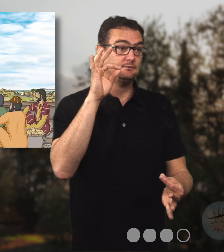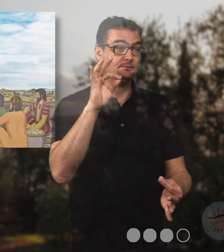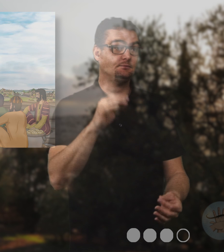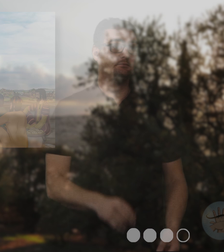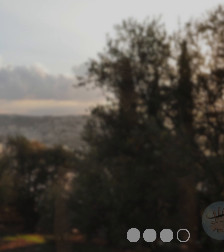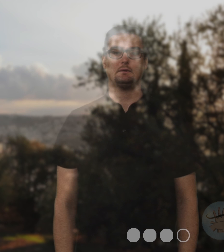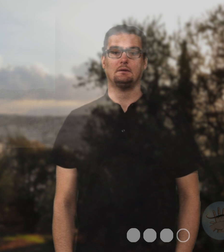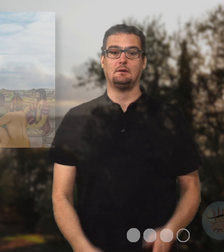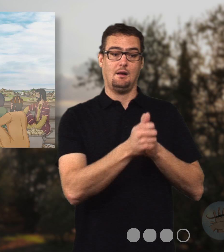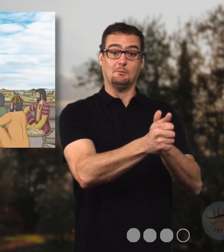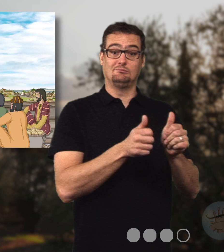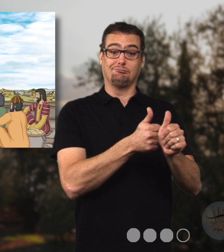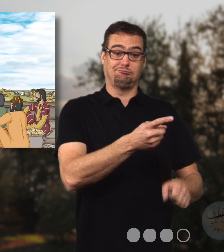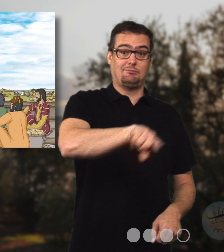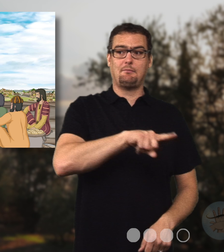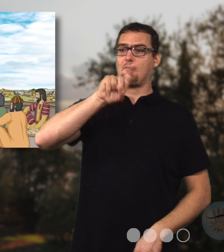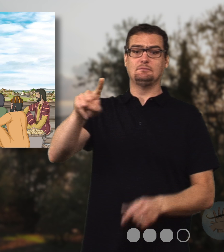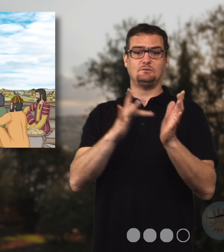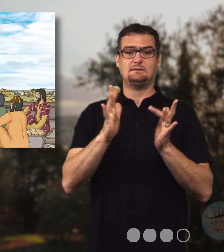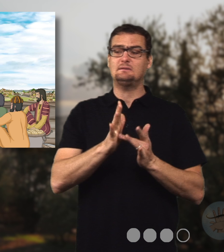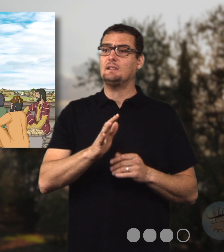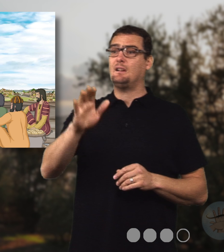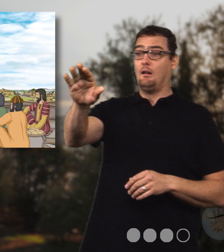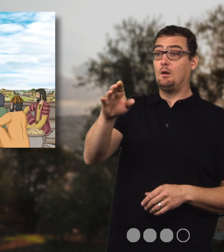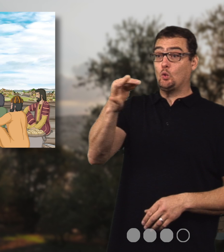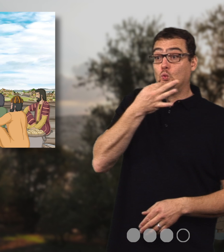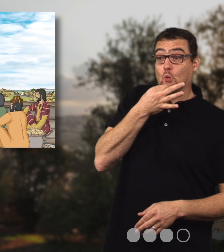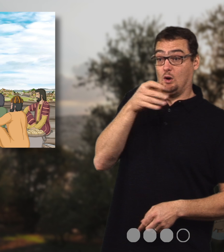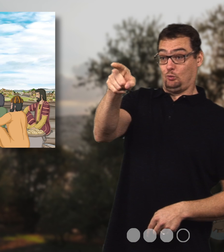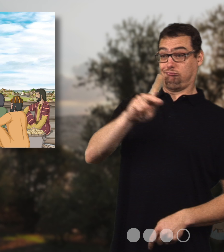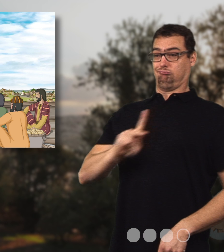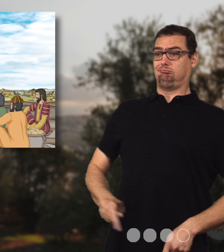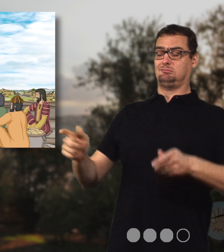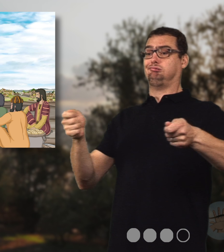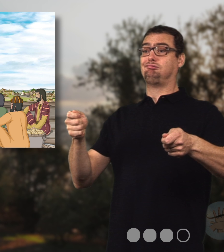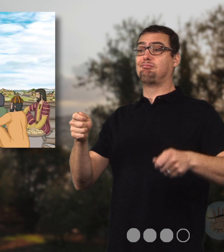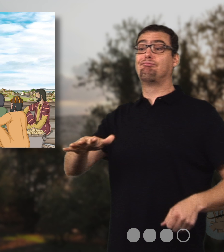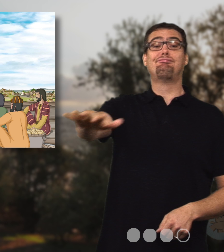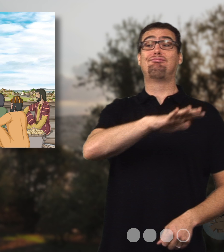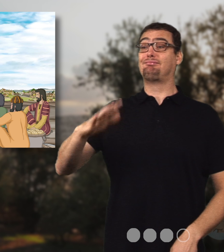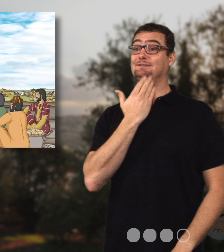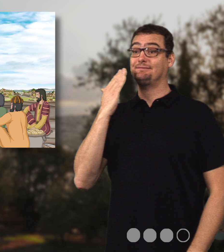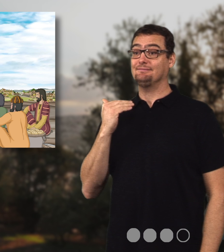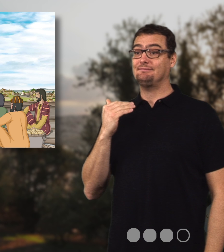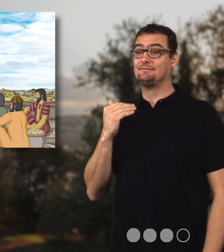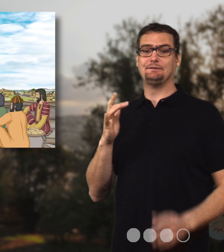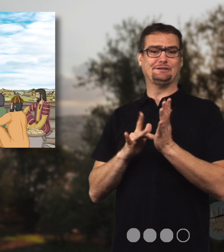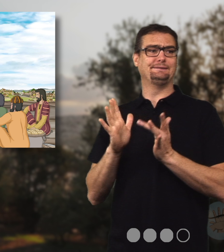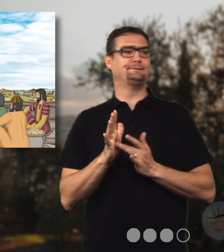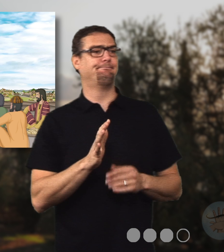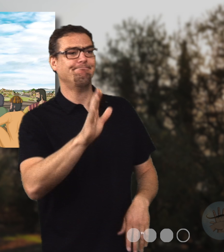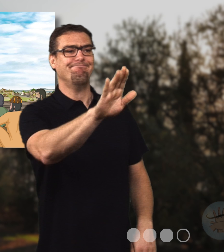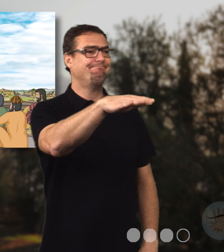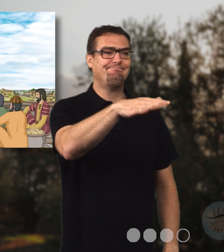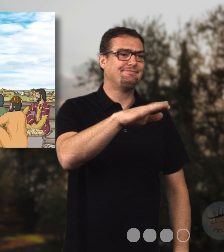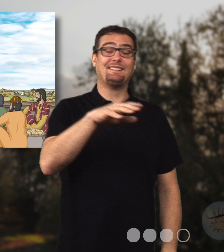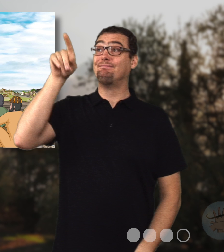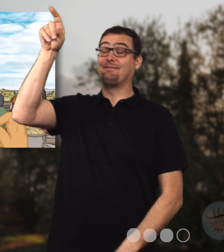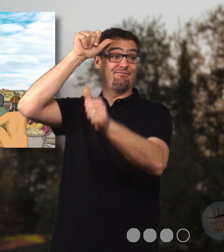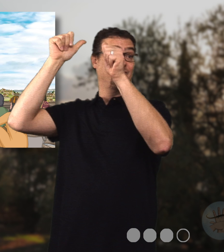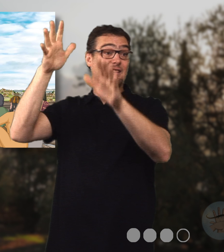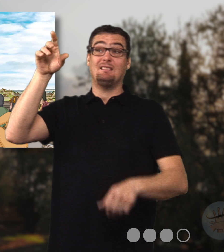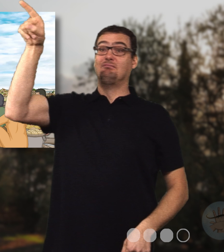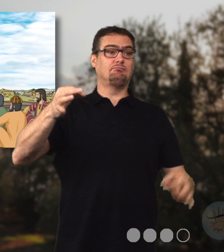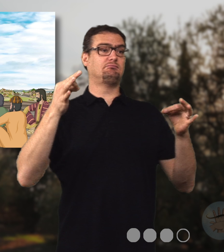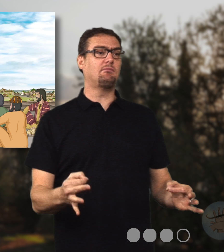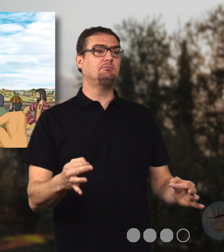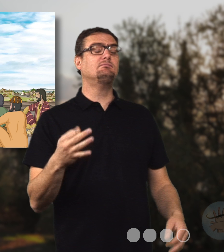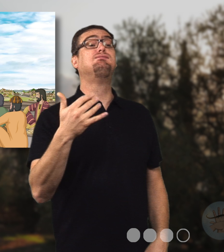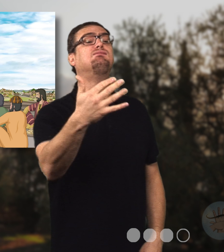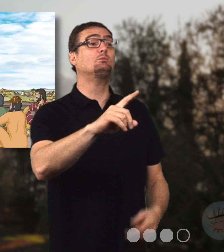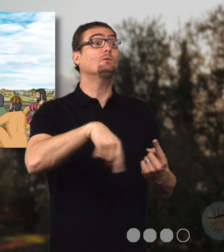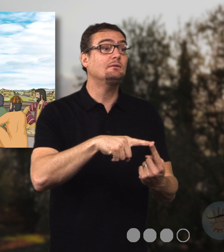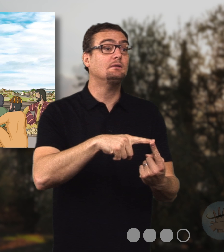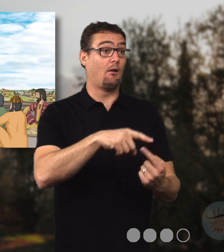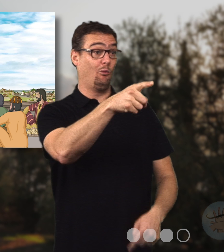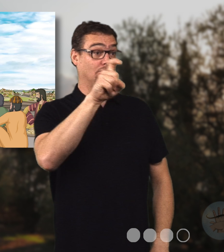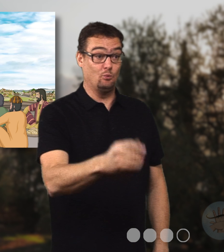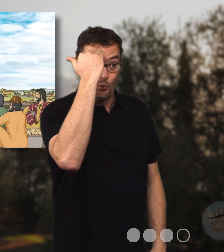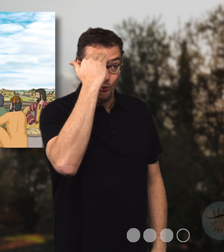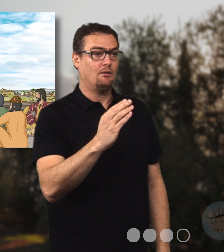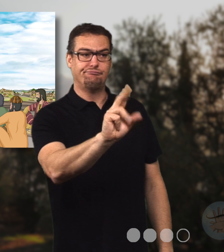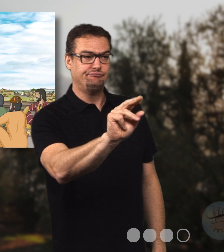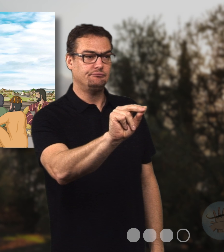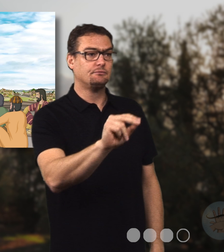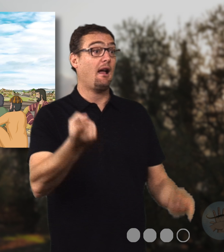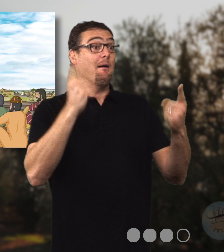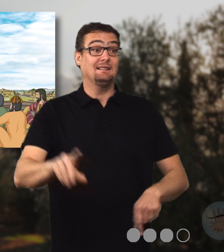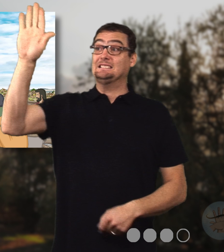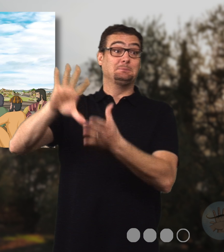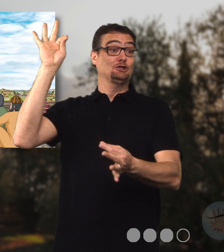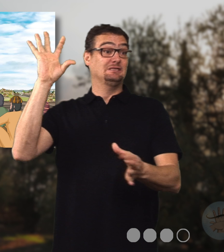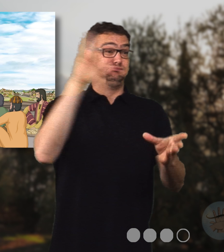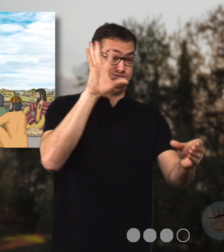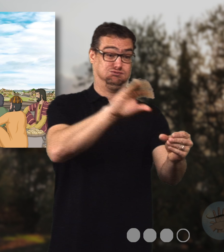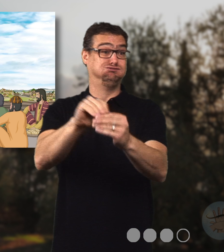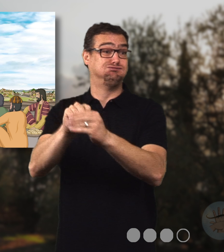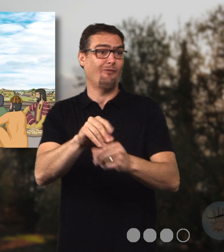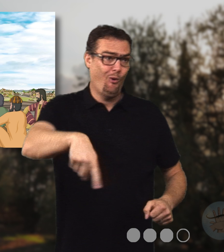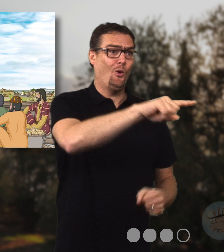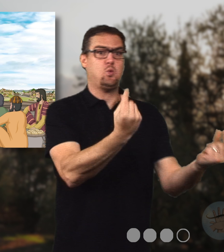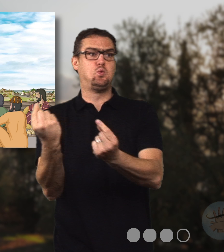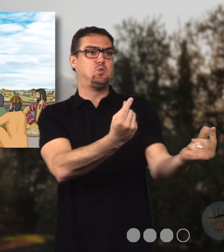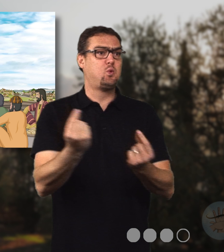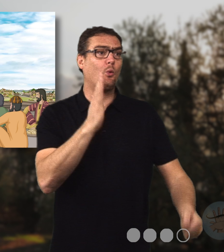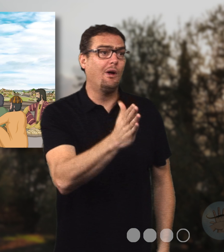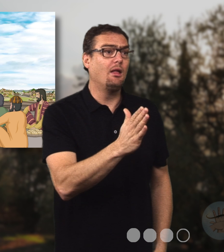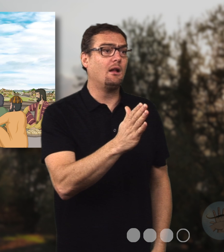So when they came together, they asked Him, “Lord, will You at this time restore the kingdom to Israel?”